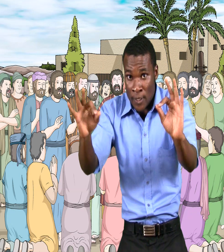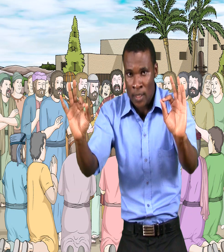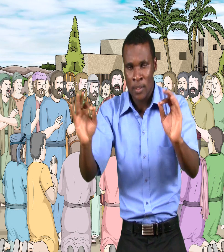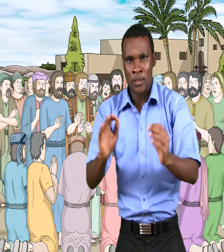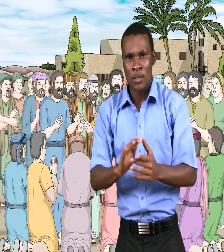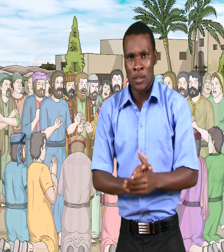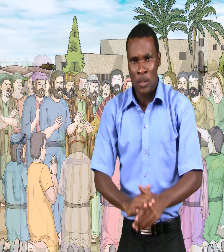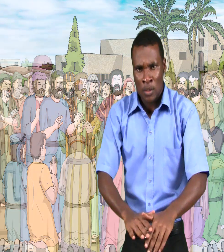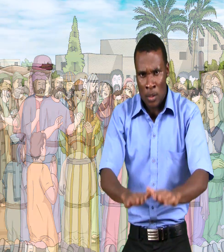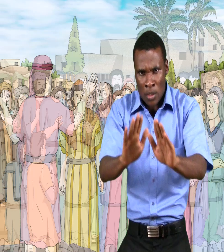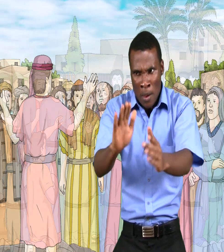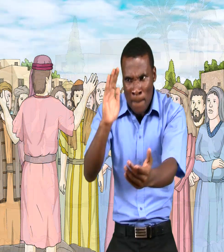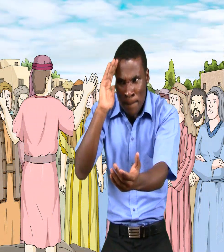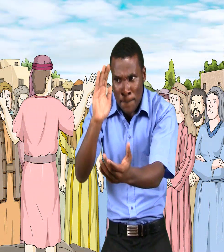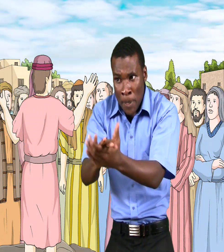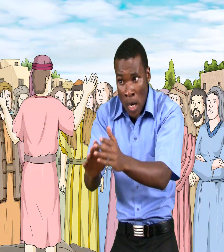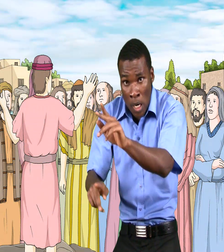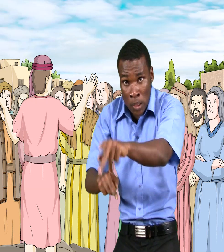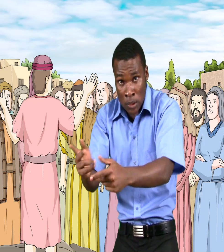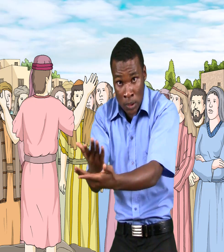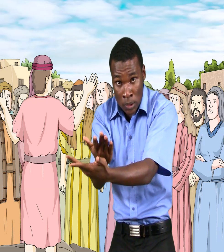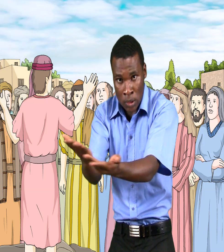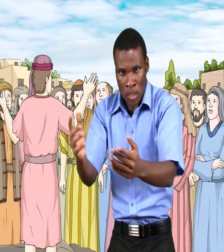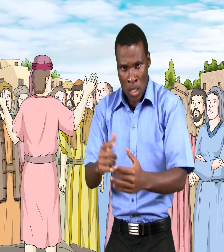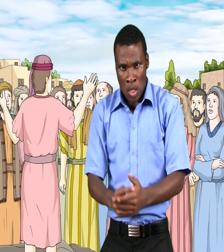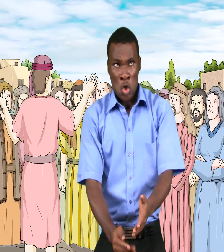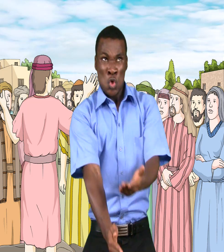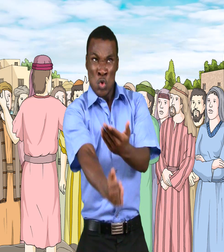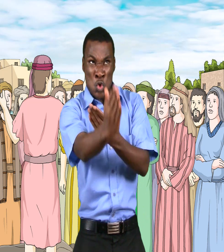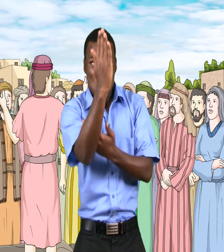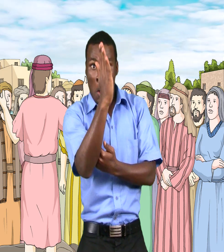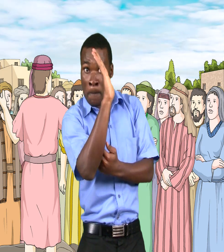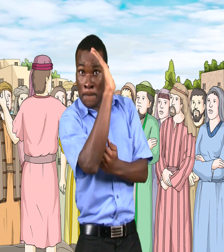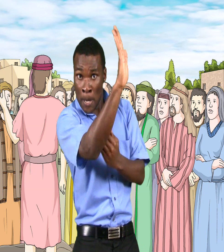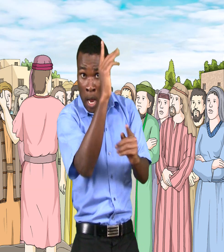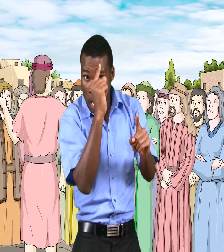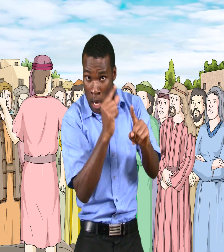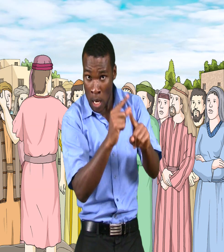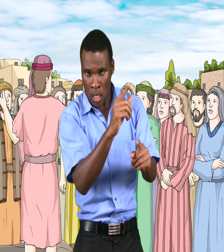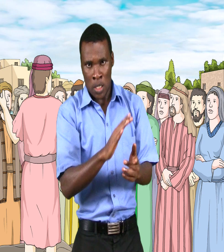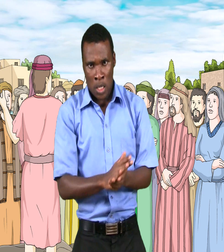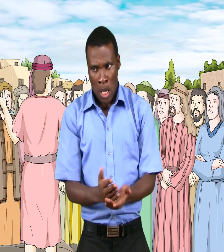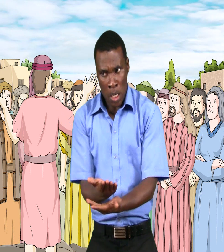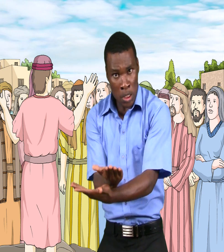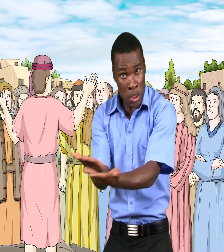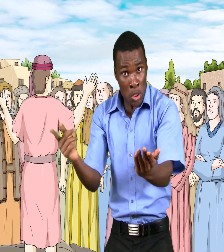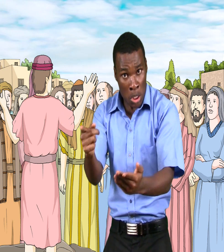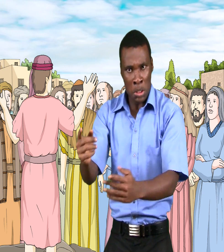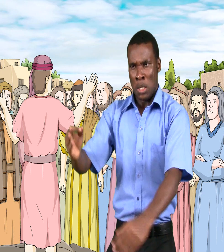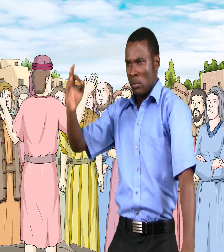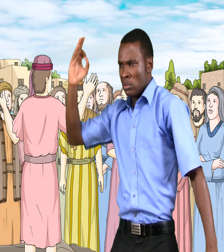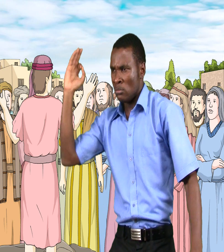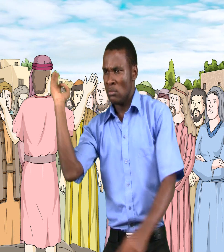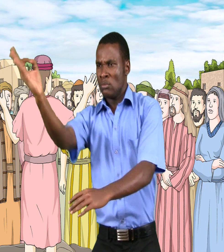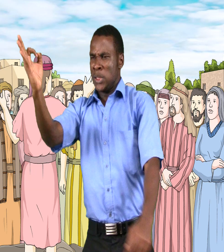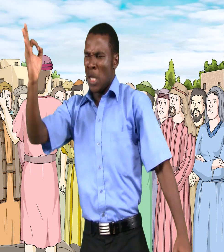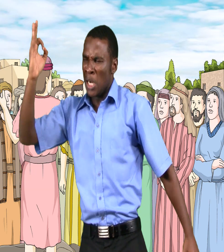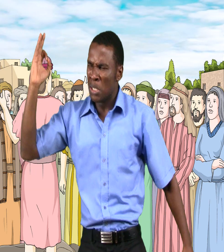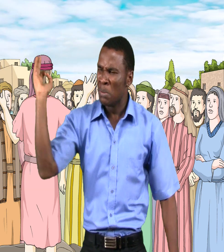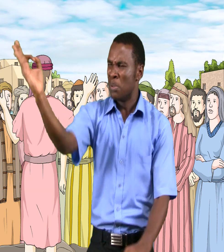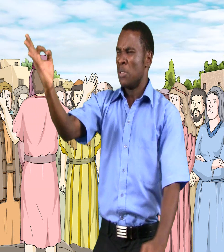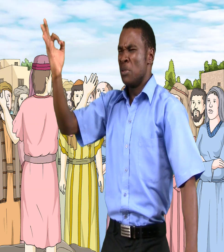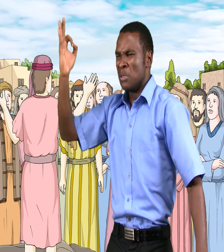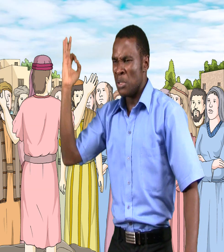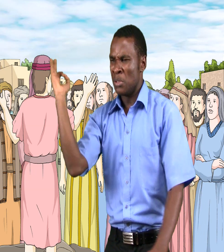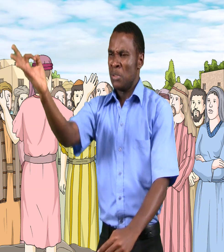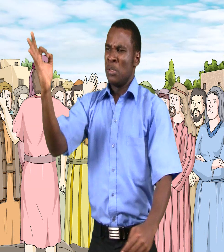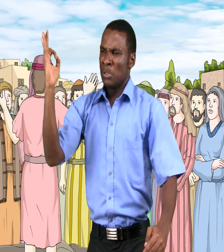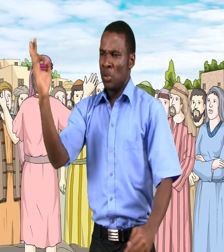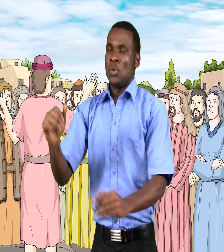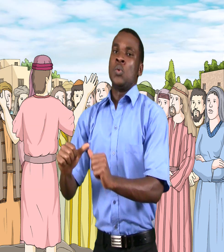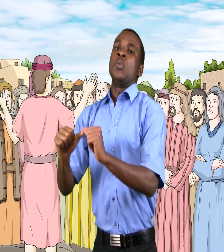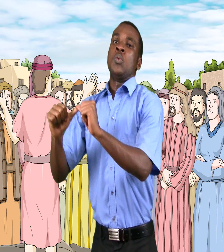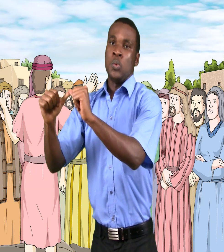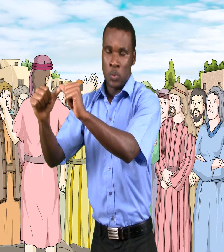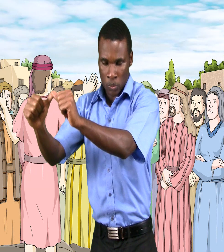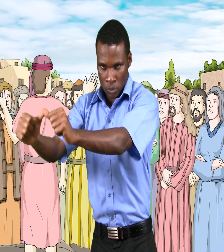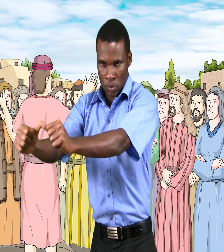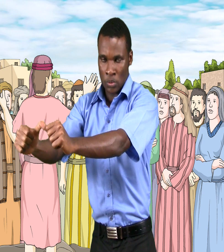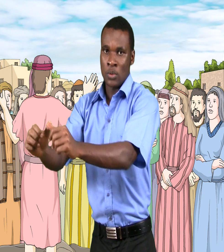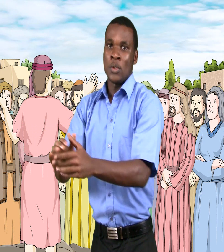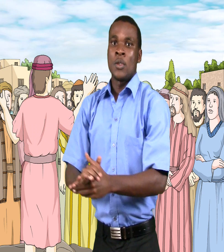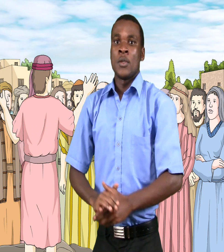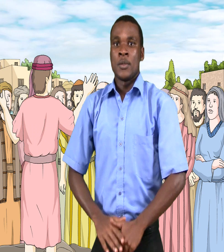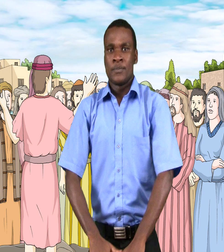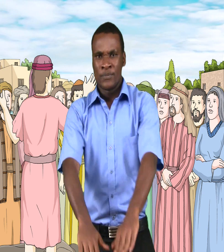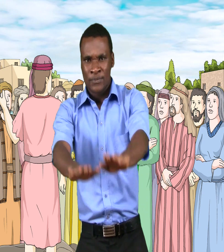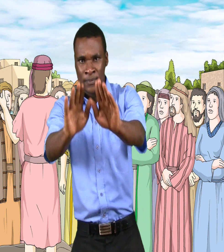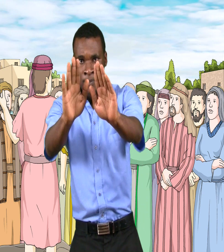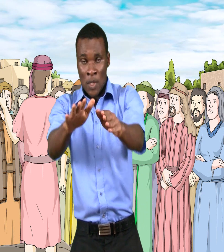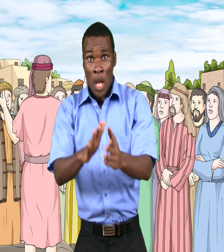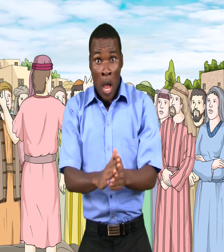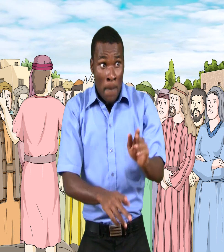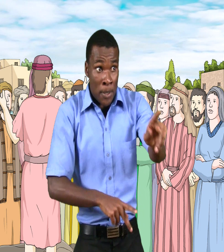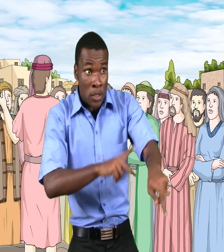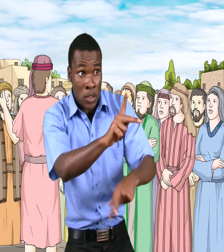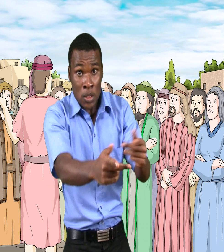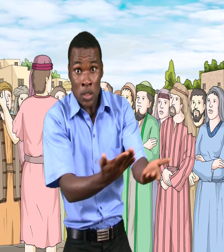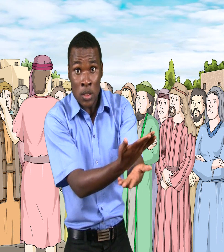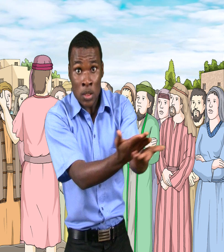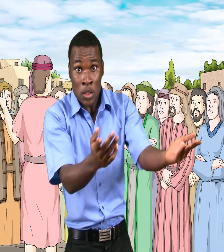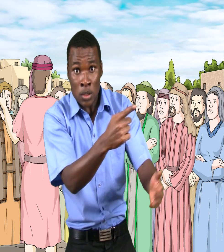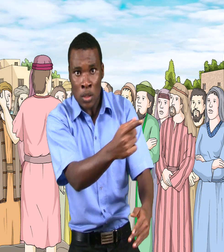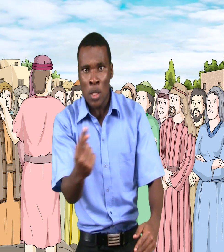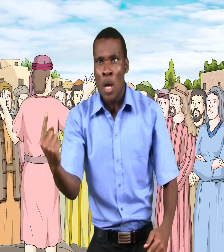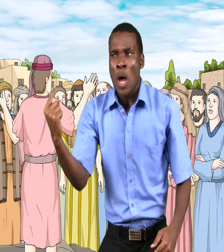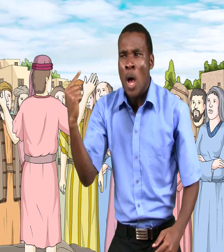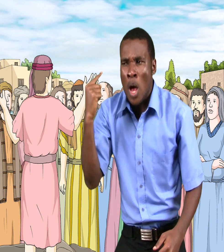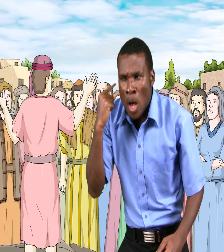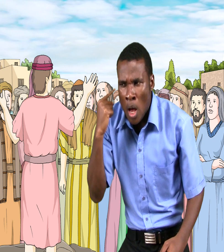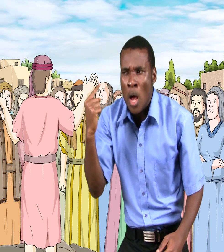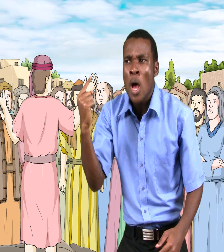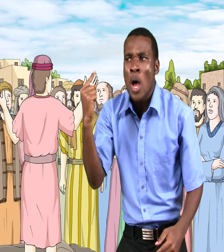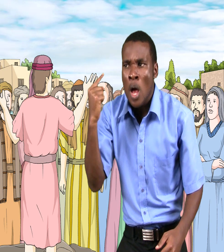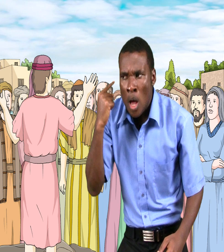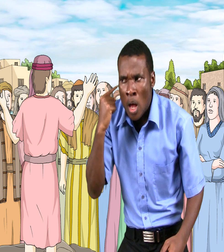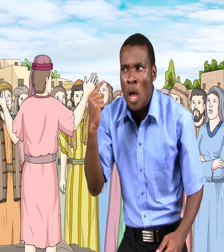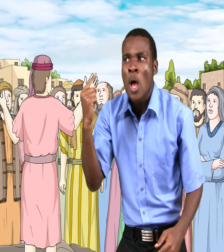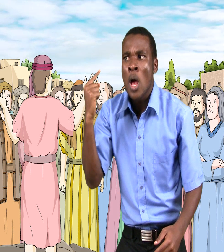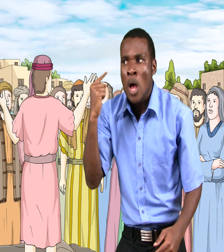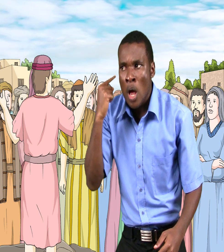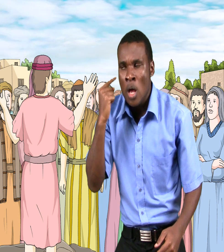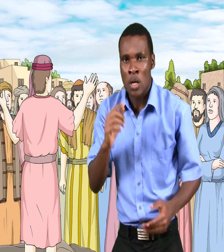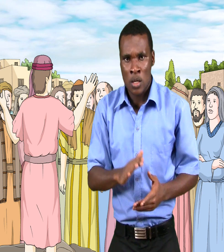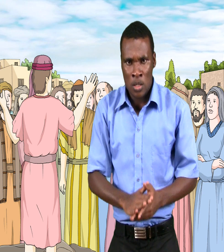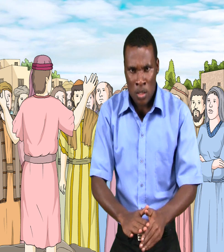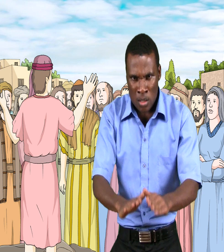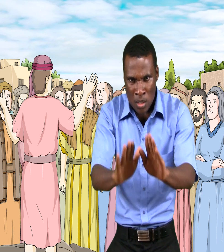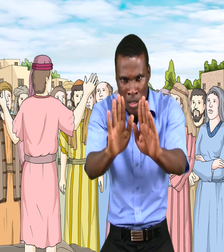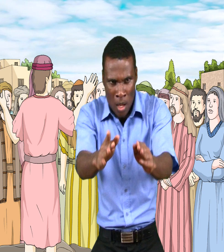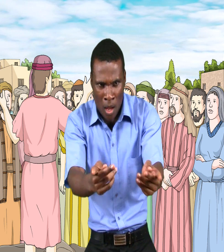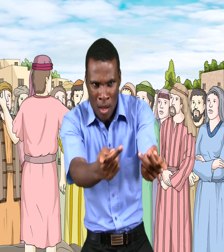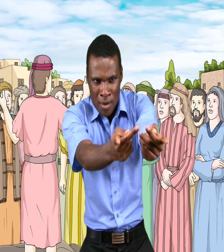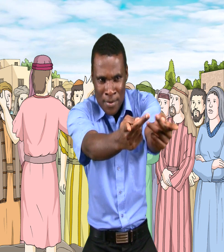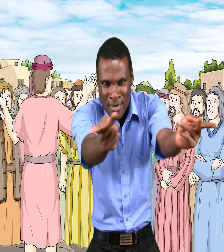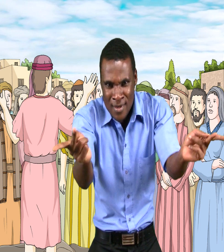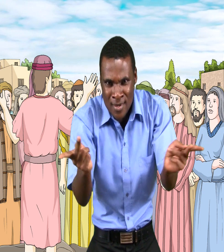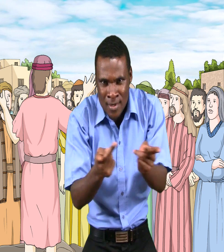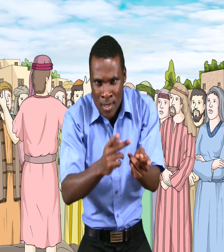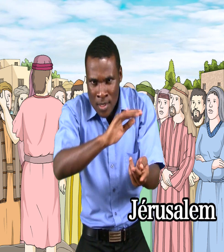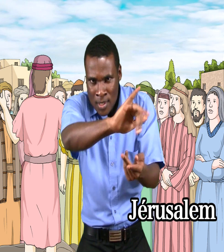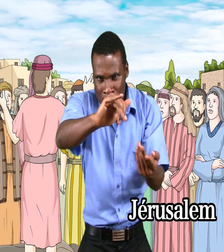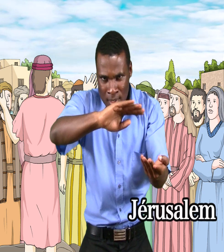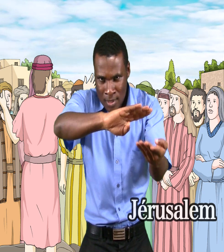So the word of God continued to spread.